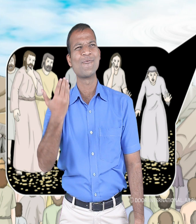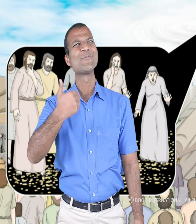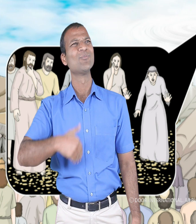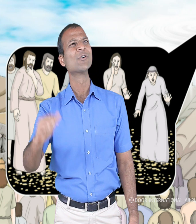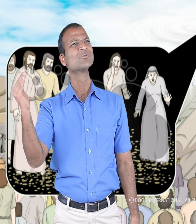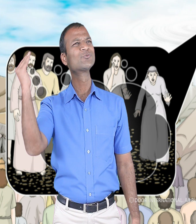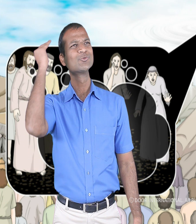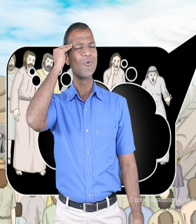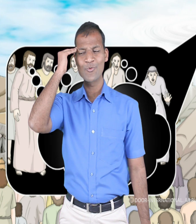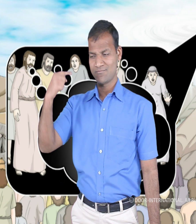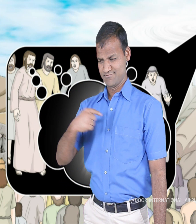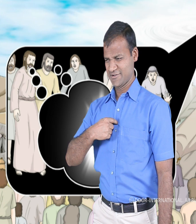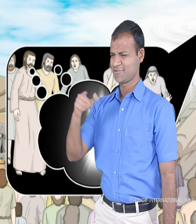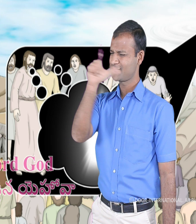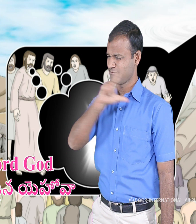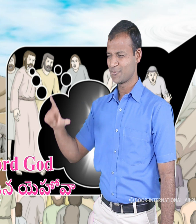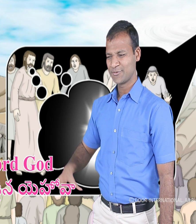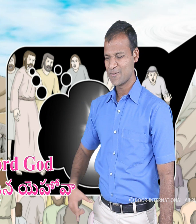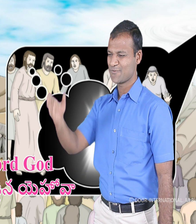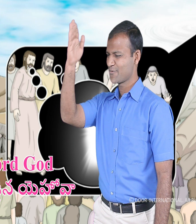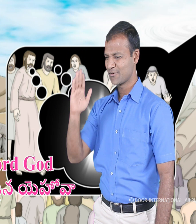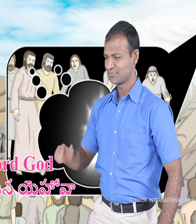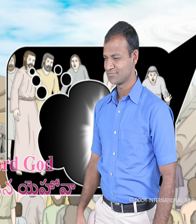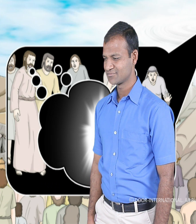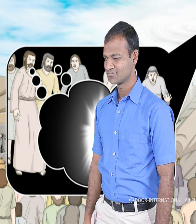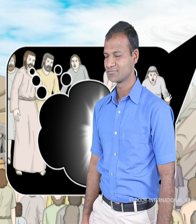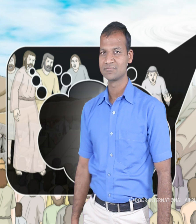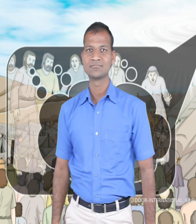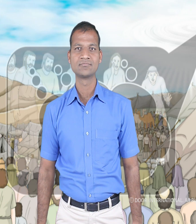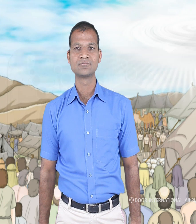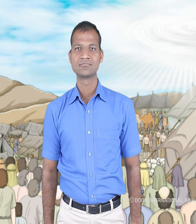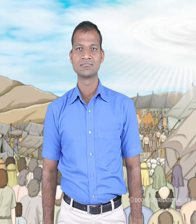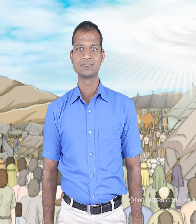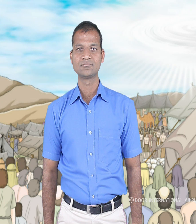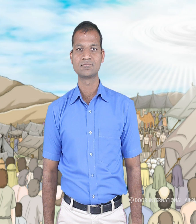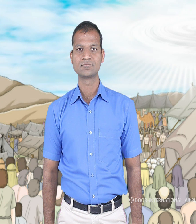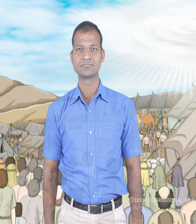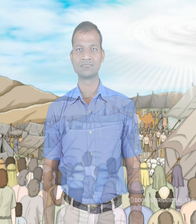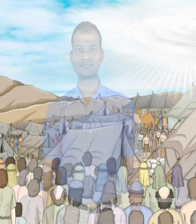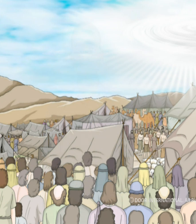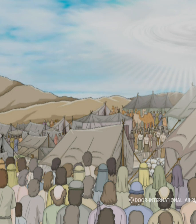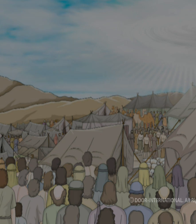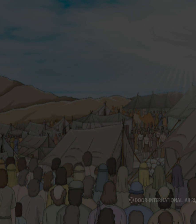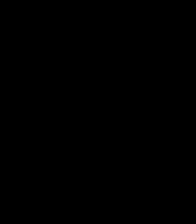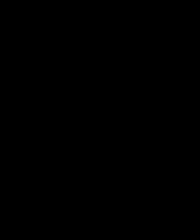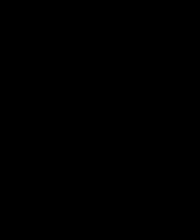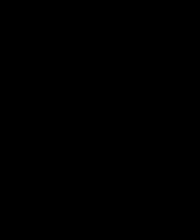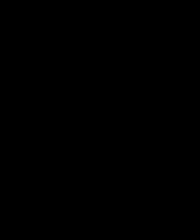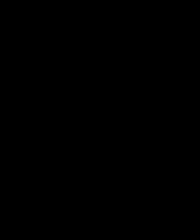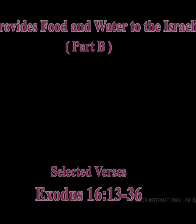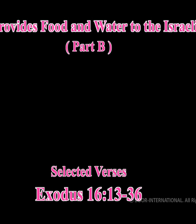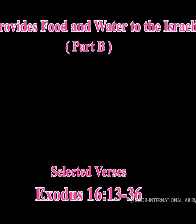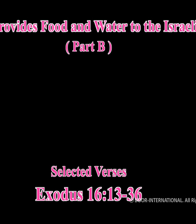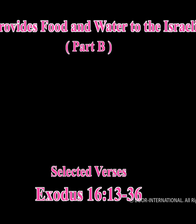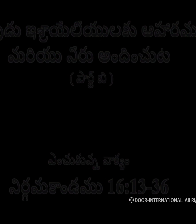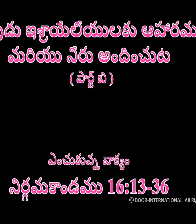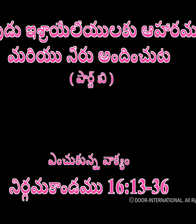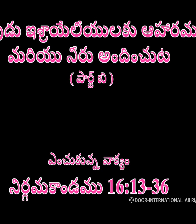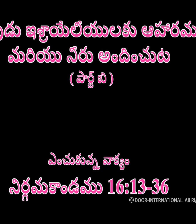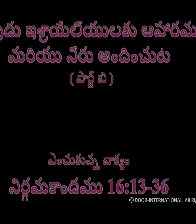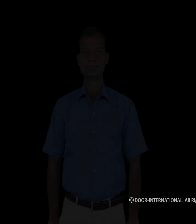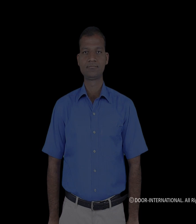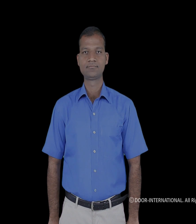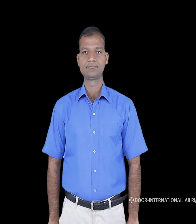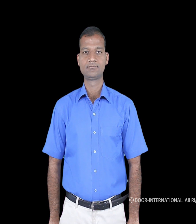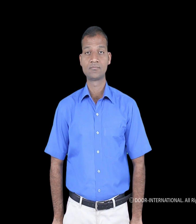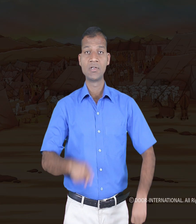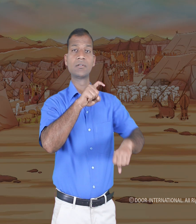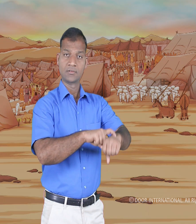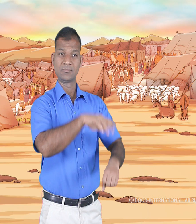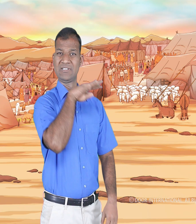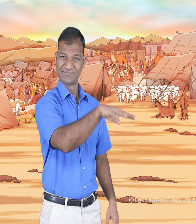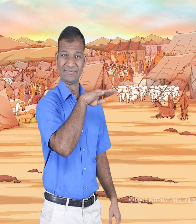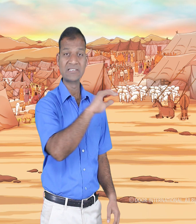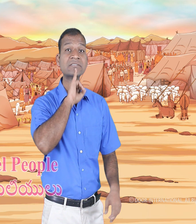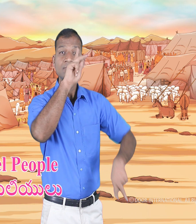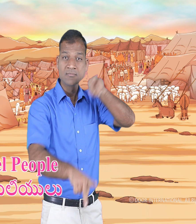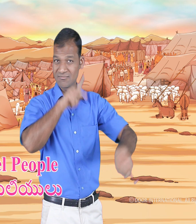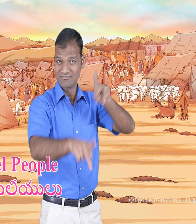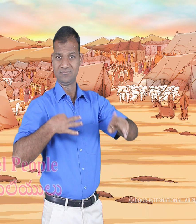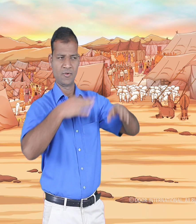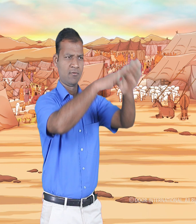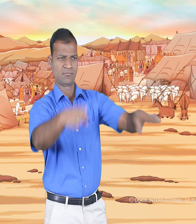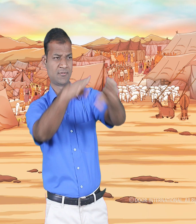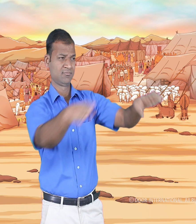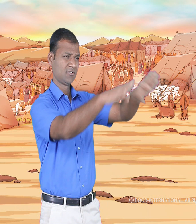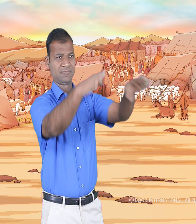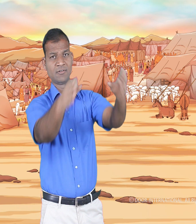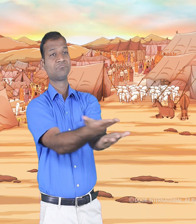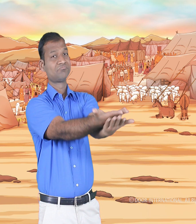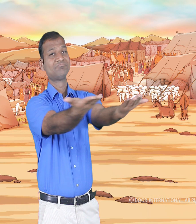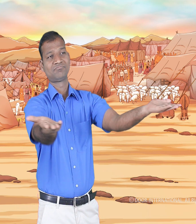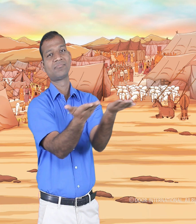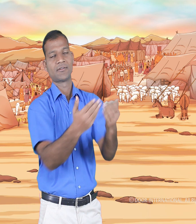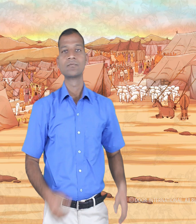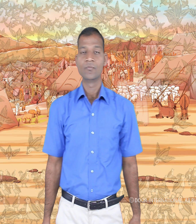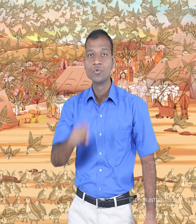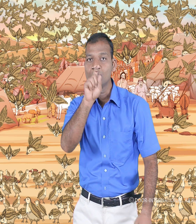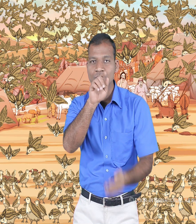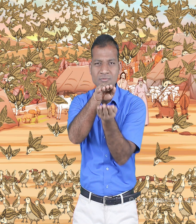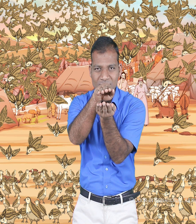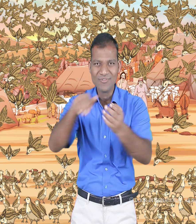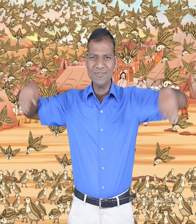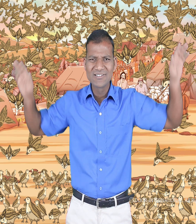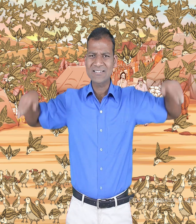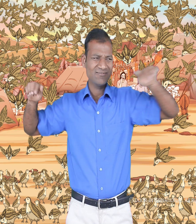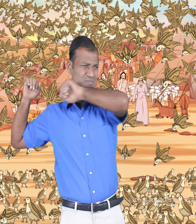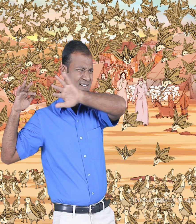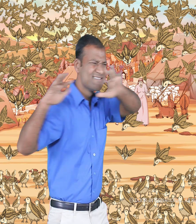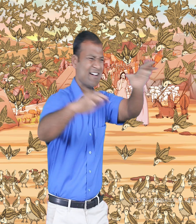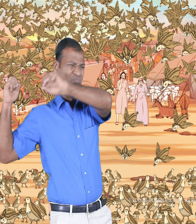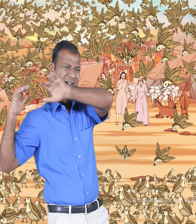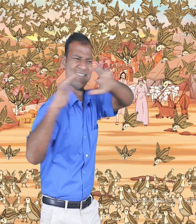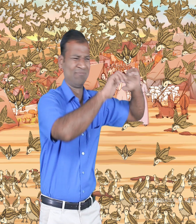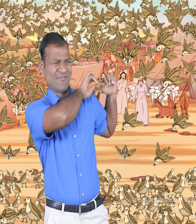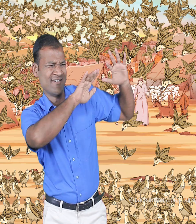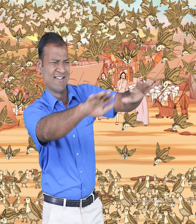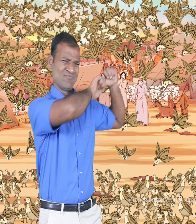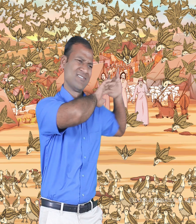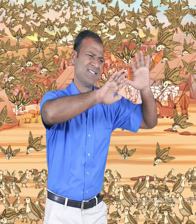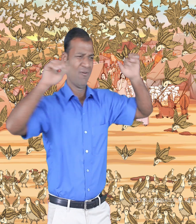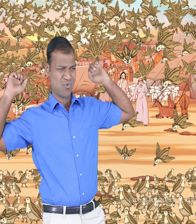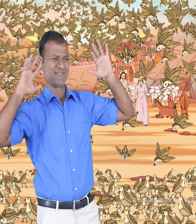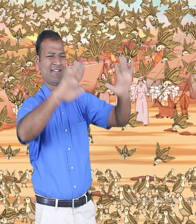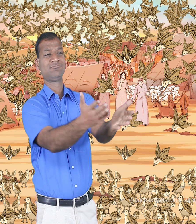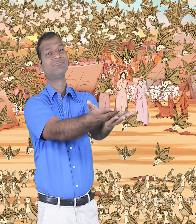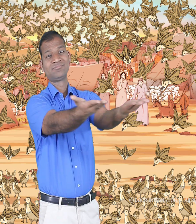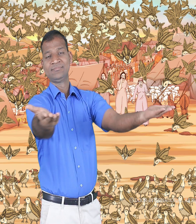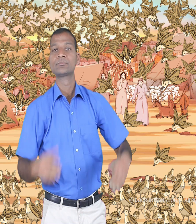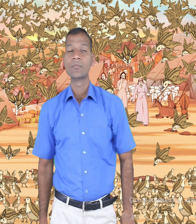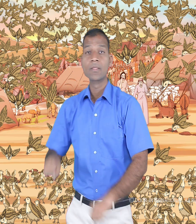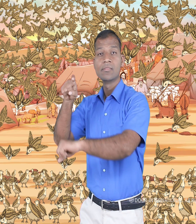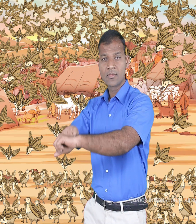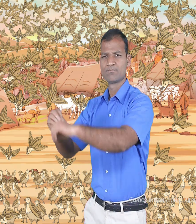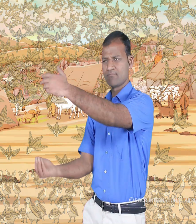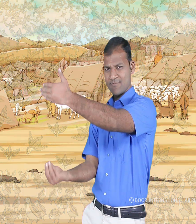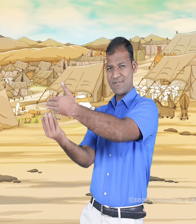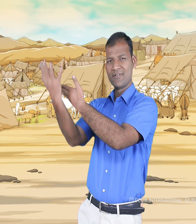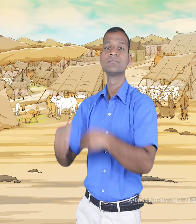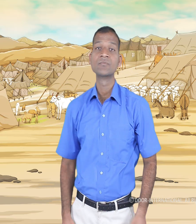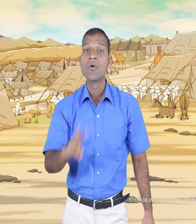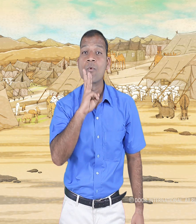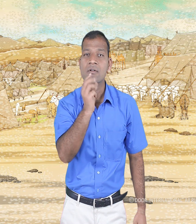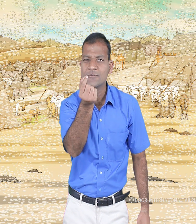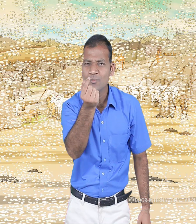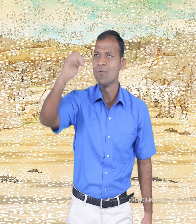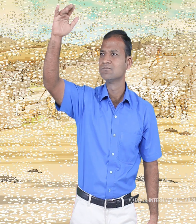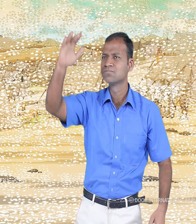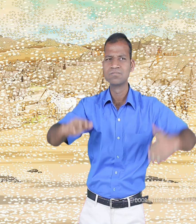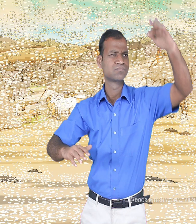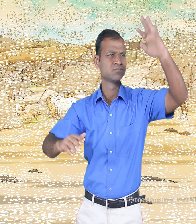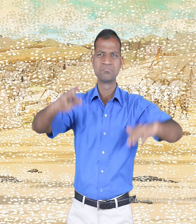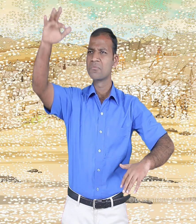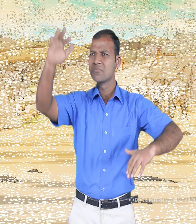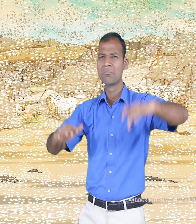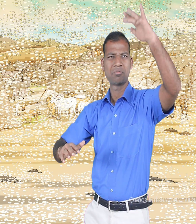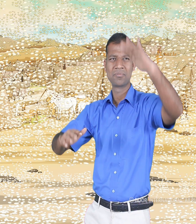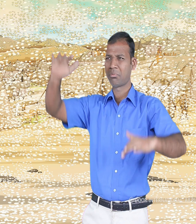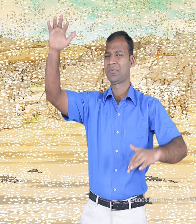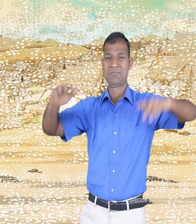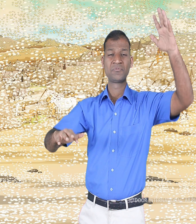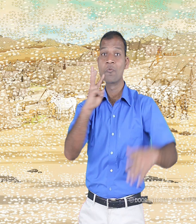Then you will know that I am the LORD your God.’” That evening quail came and covered the camp, and in the morning there was a layer of dew around the camp.